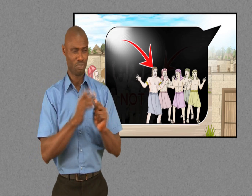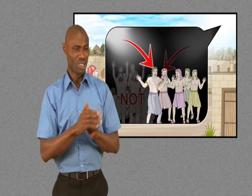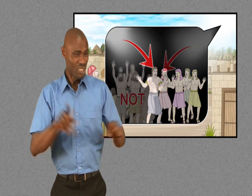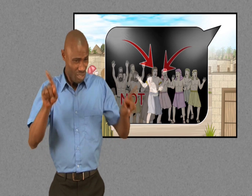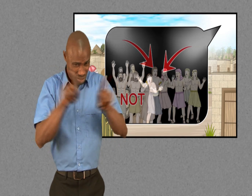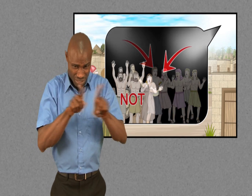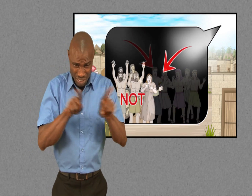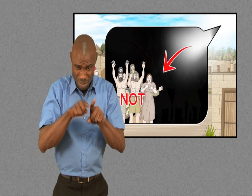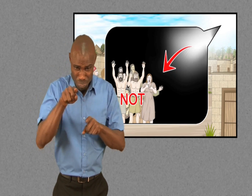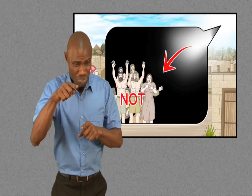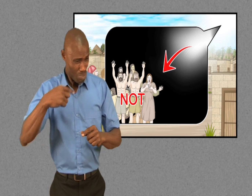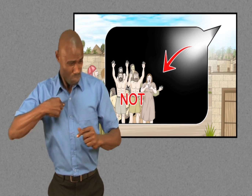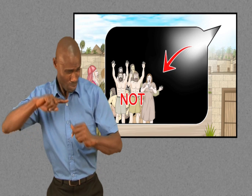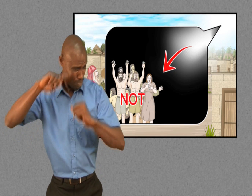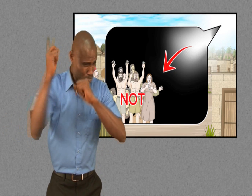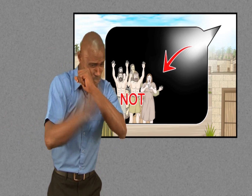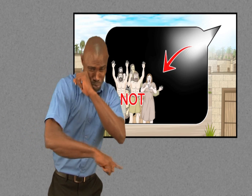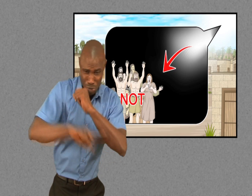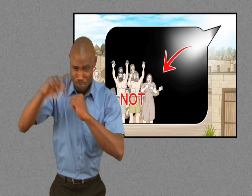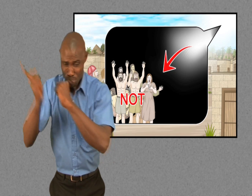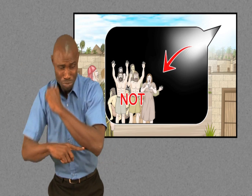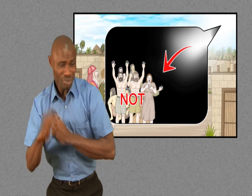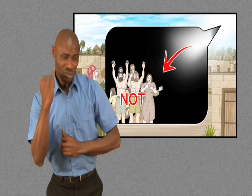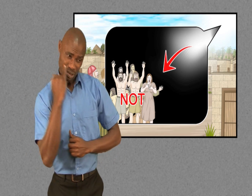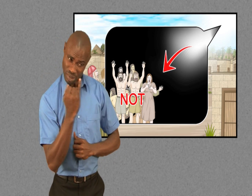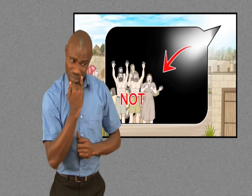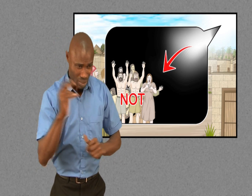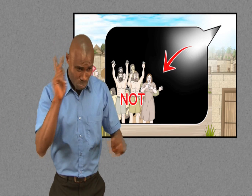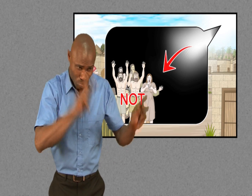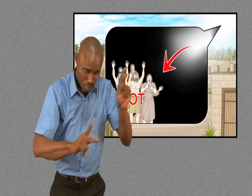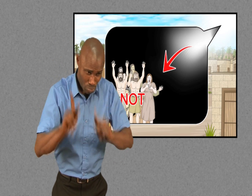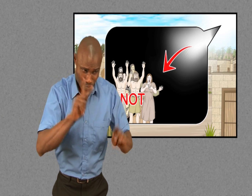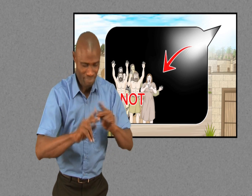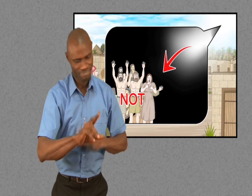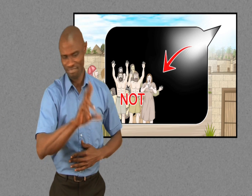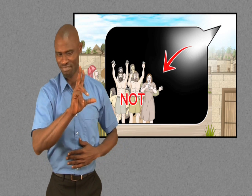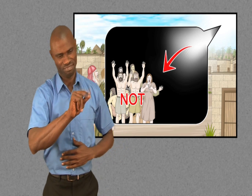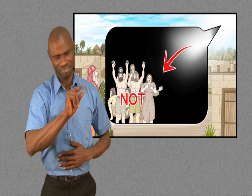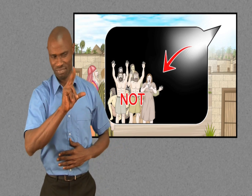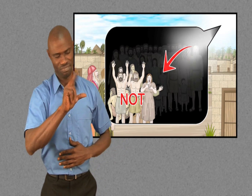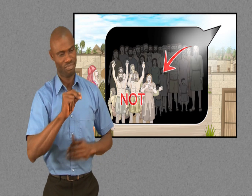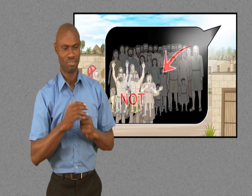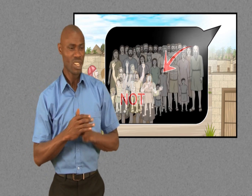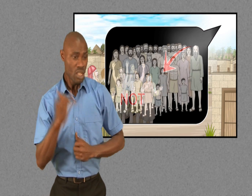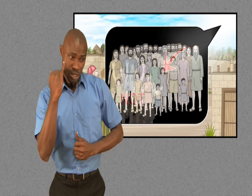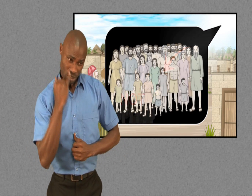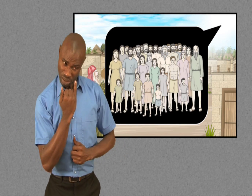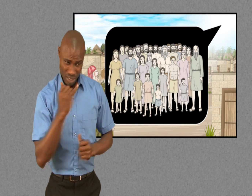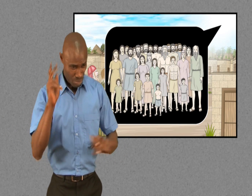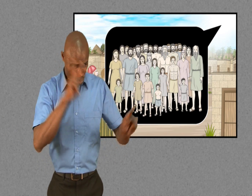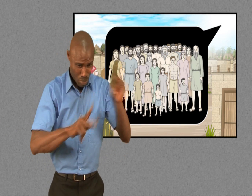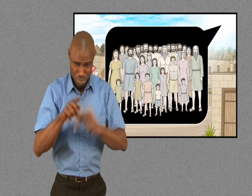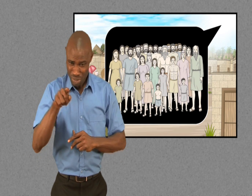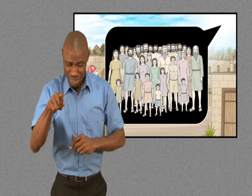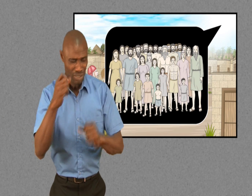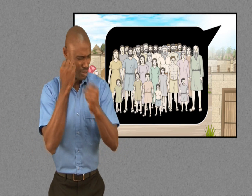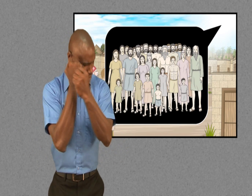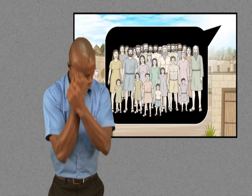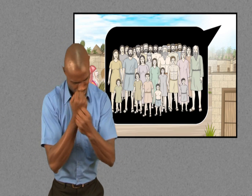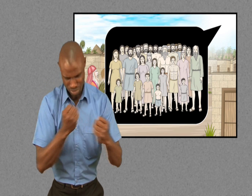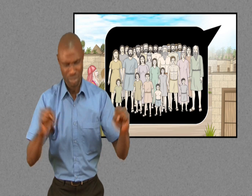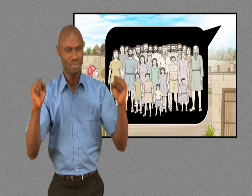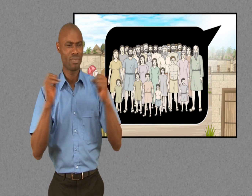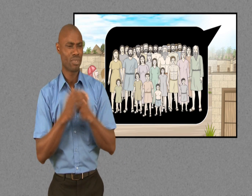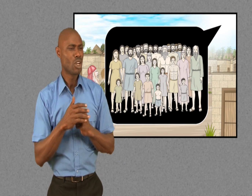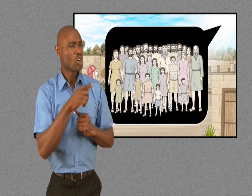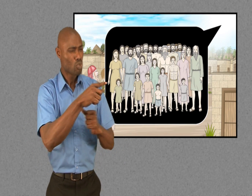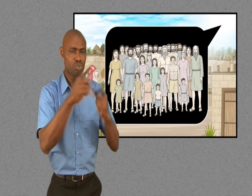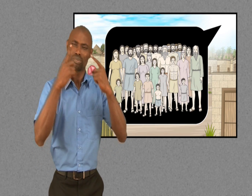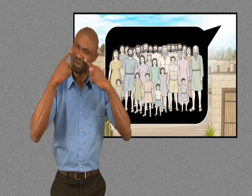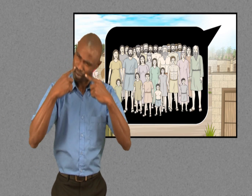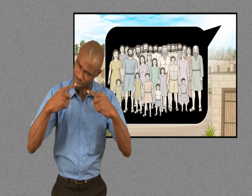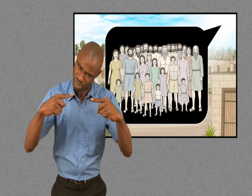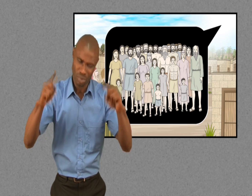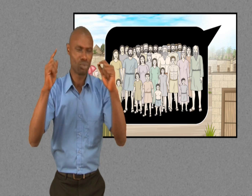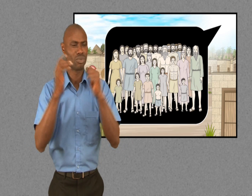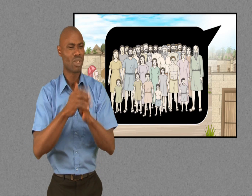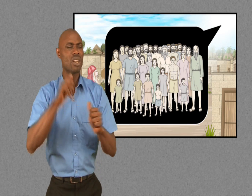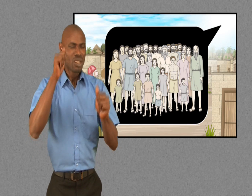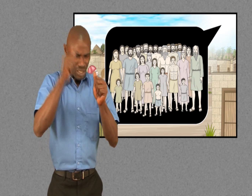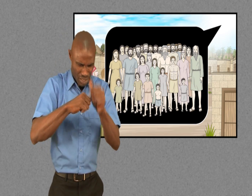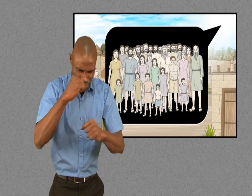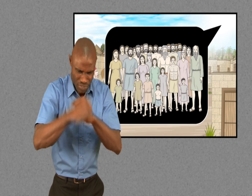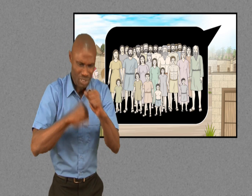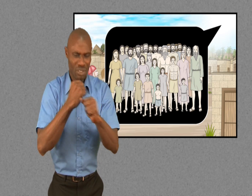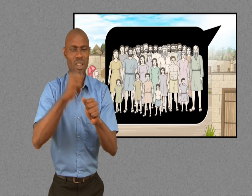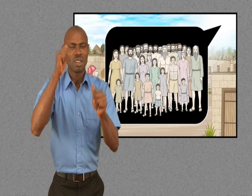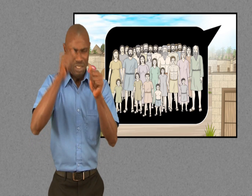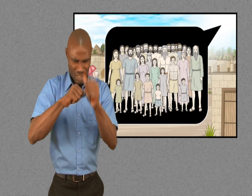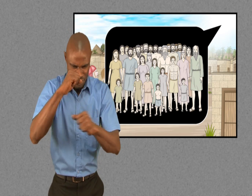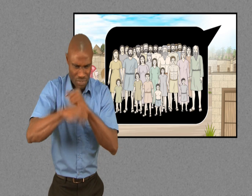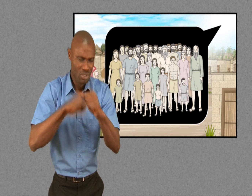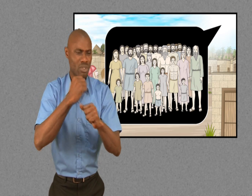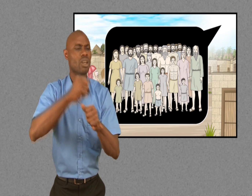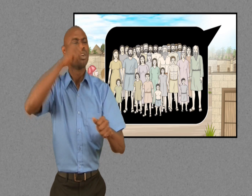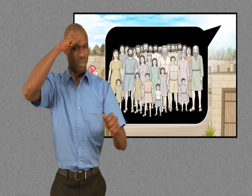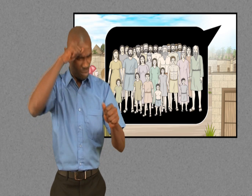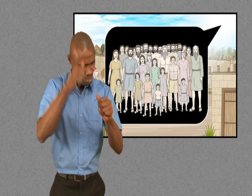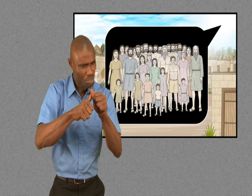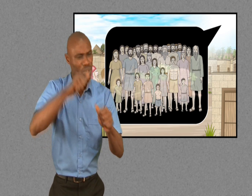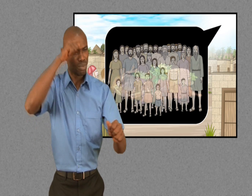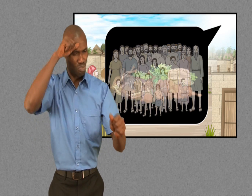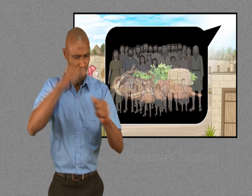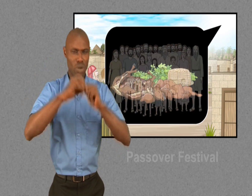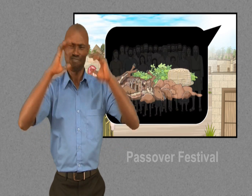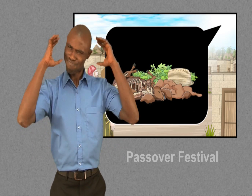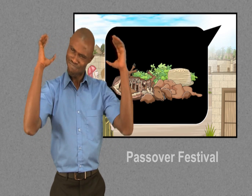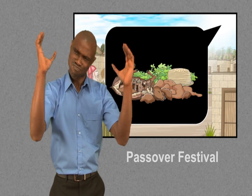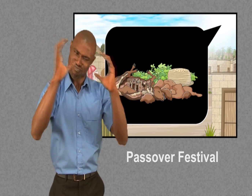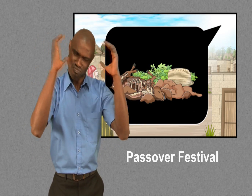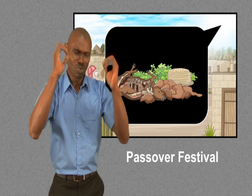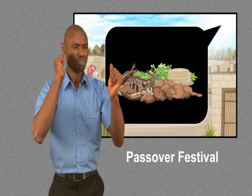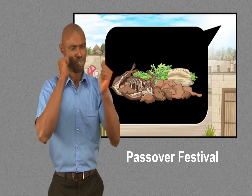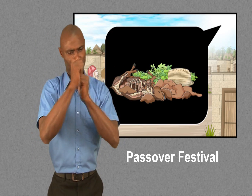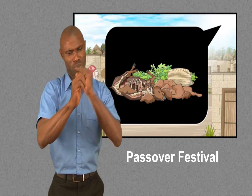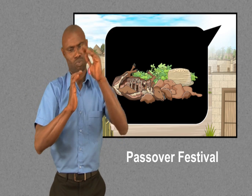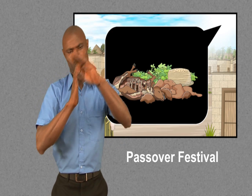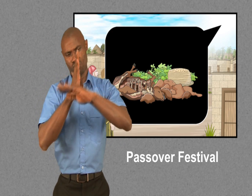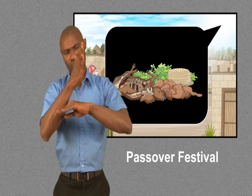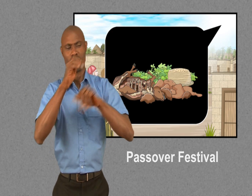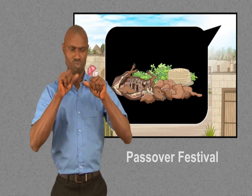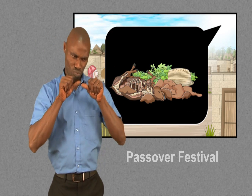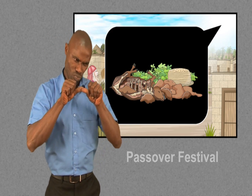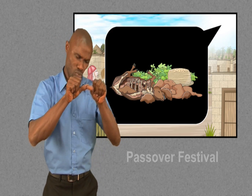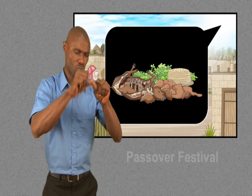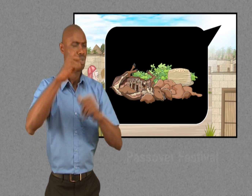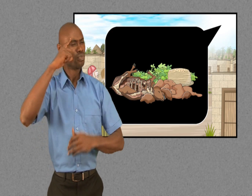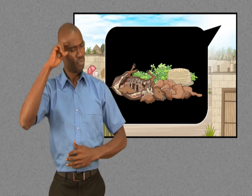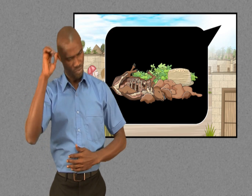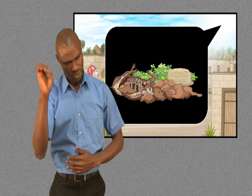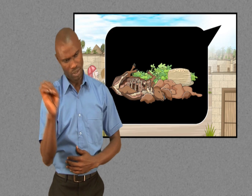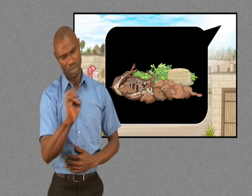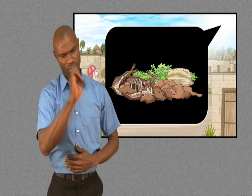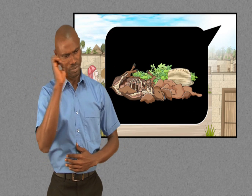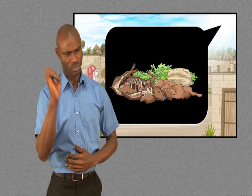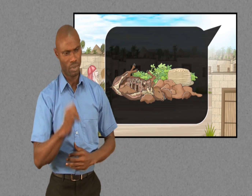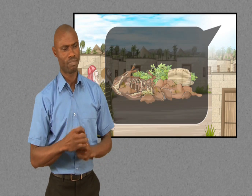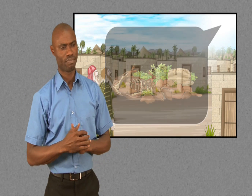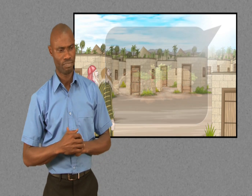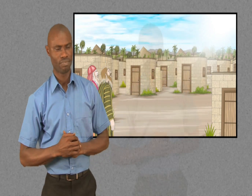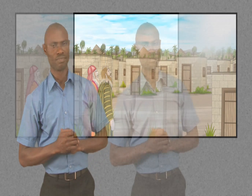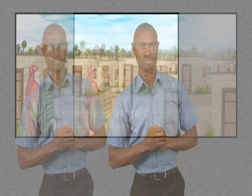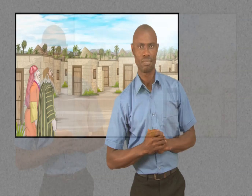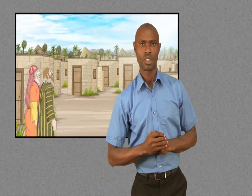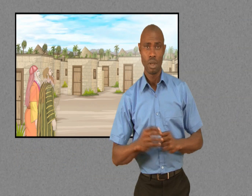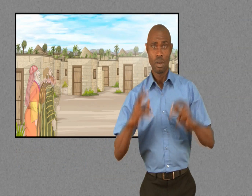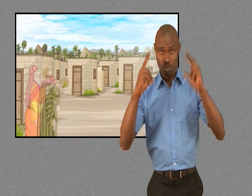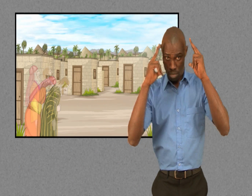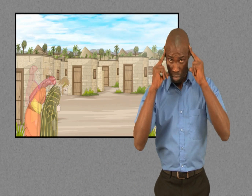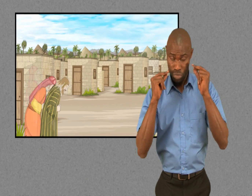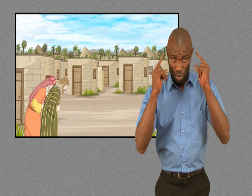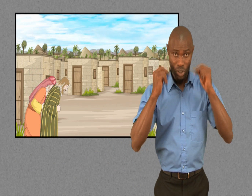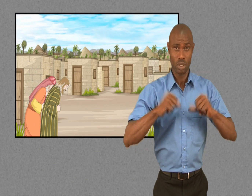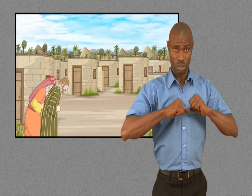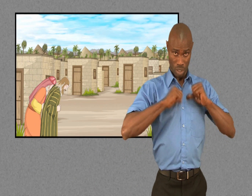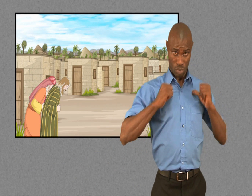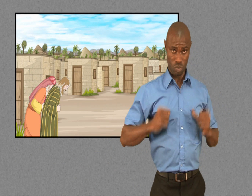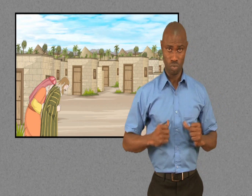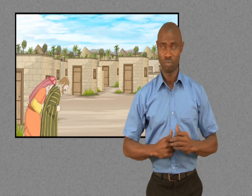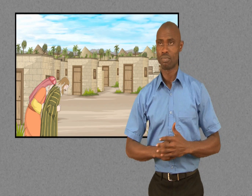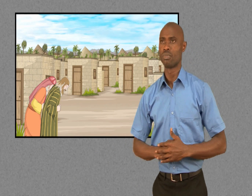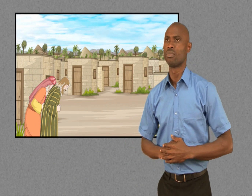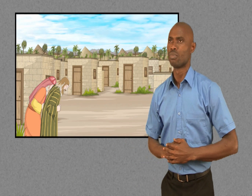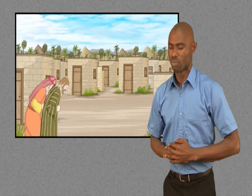And this day will be a memorial for you, and you are to celebrate it as a feast to the LORD, as a permanent statute for the generations to come.